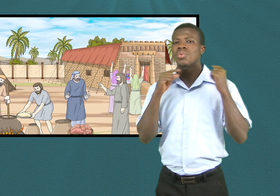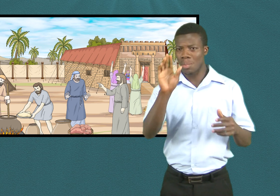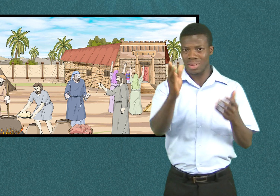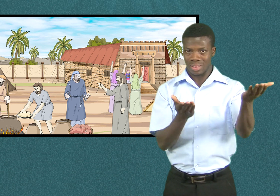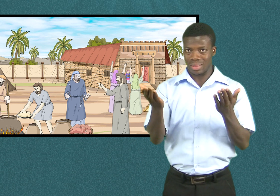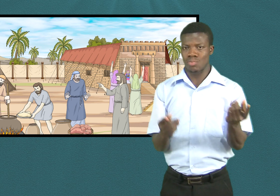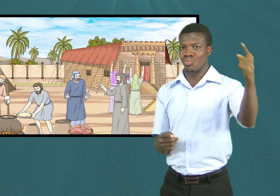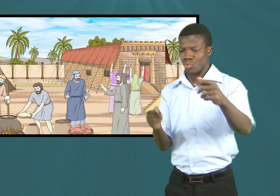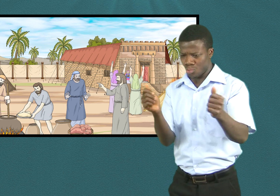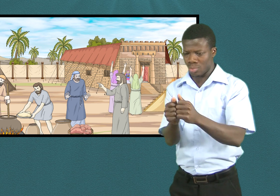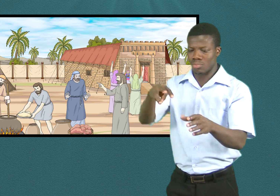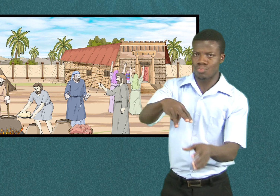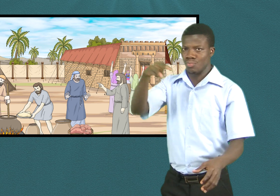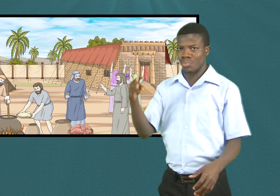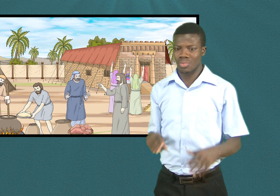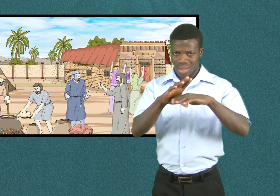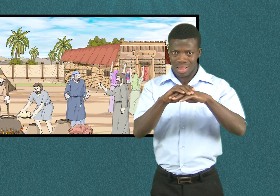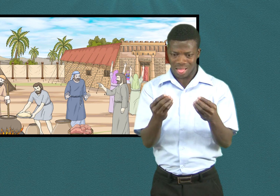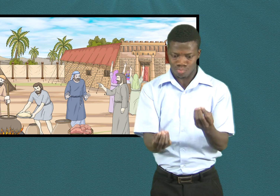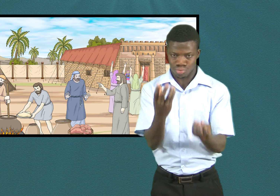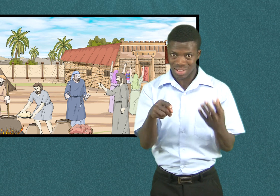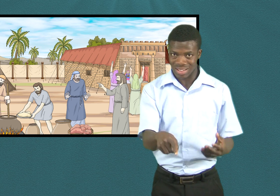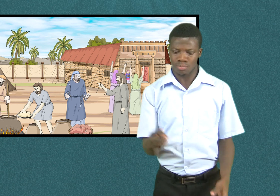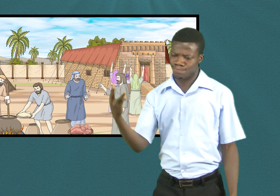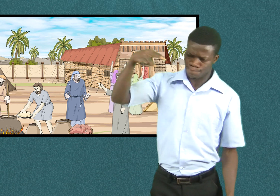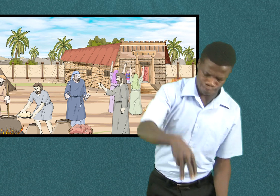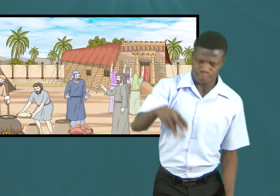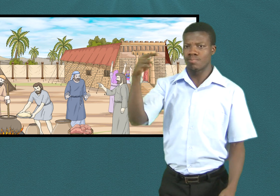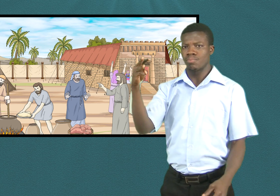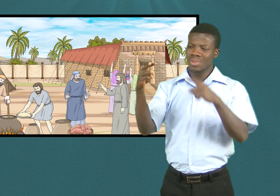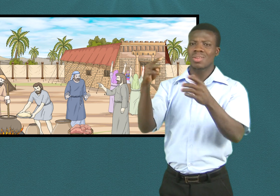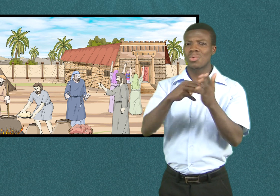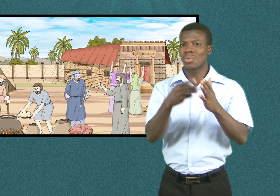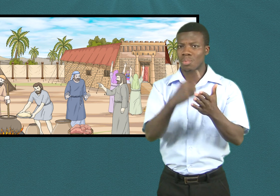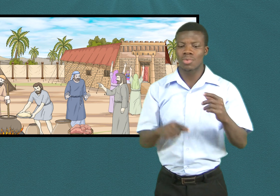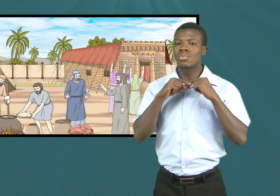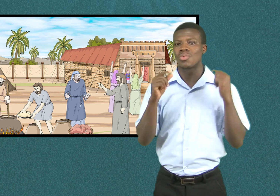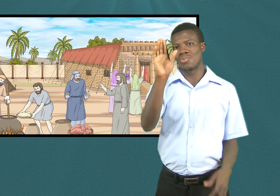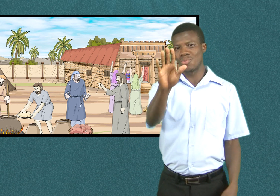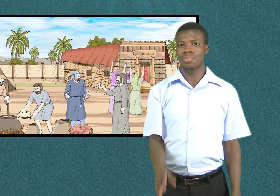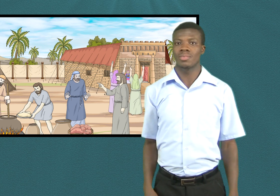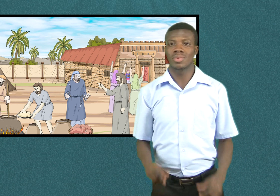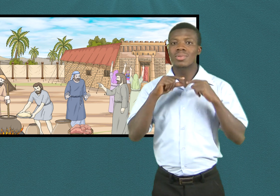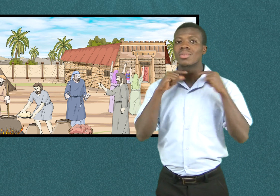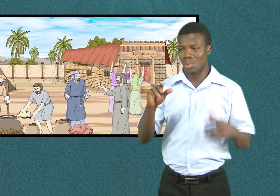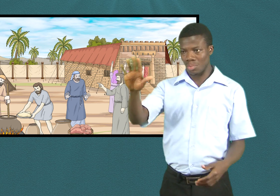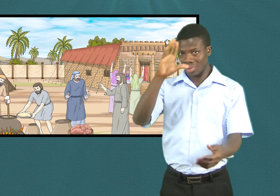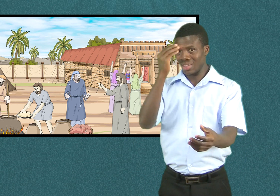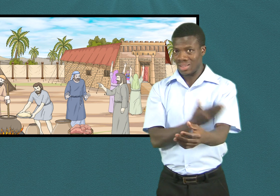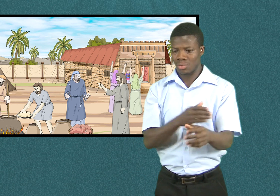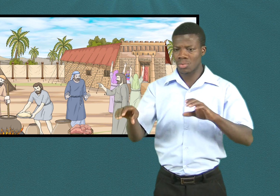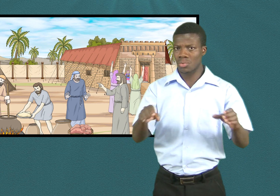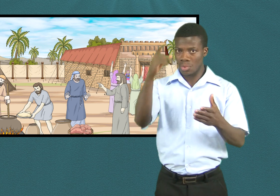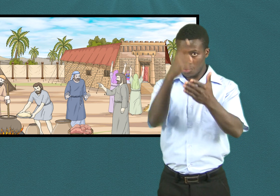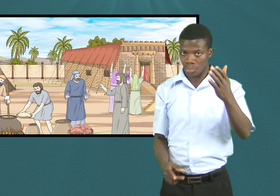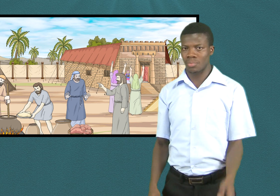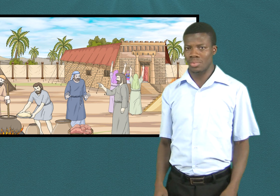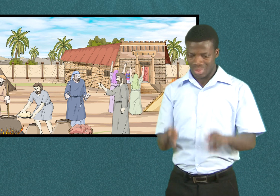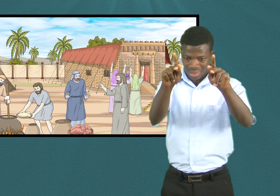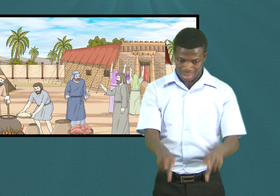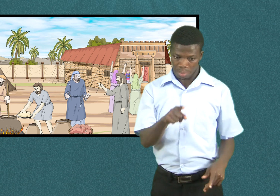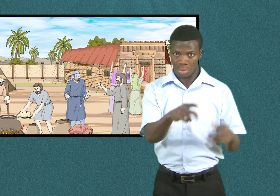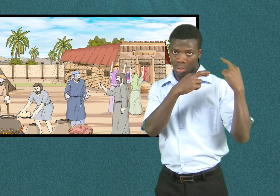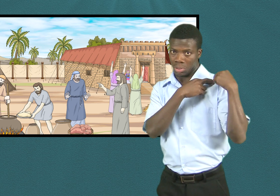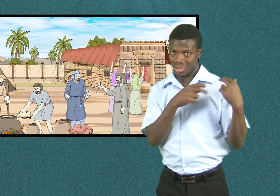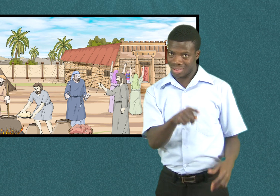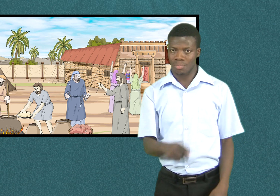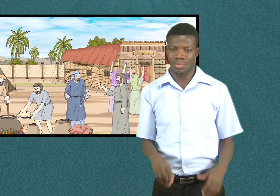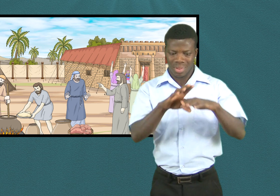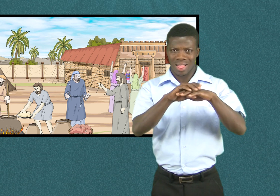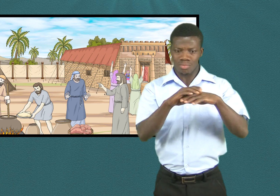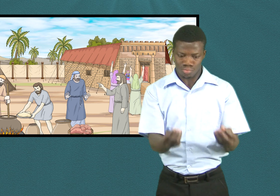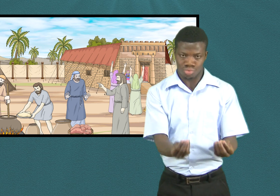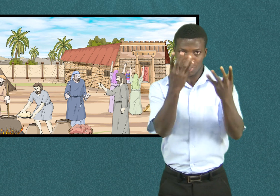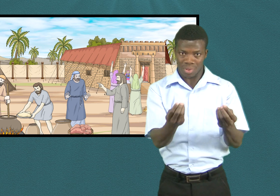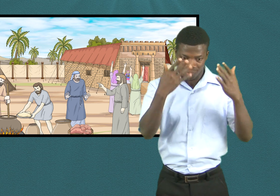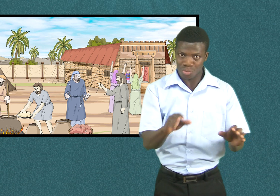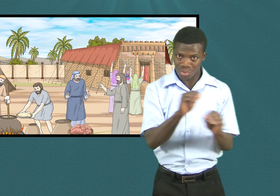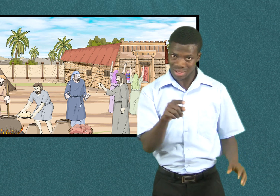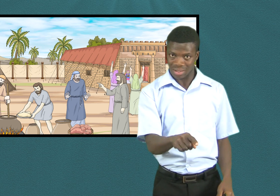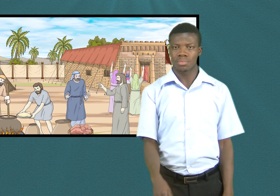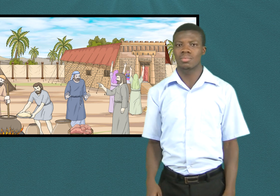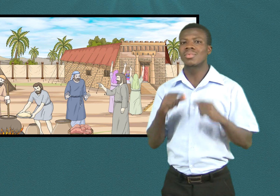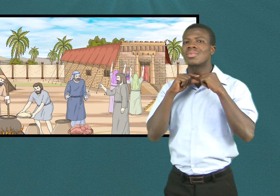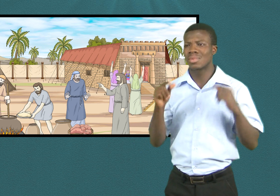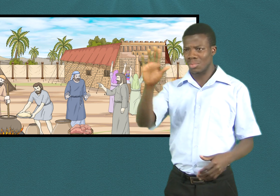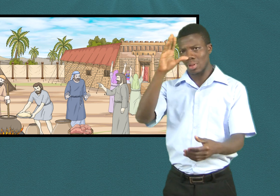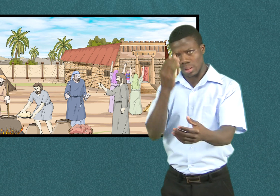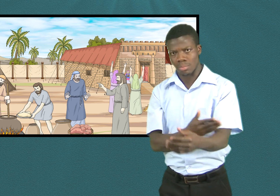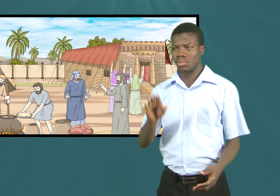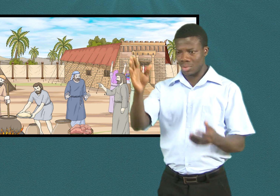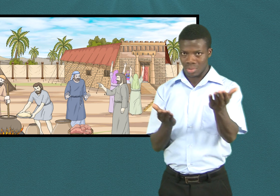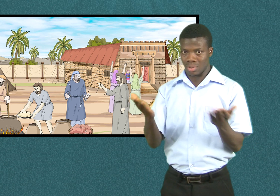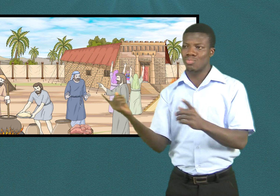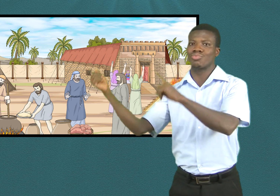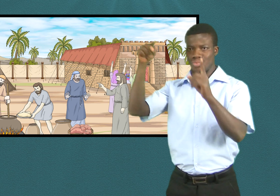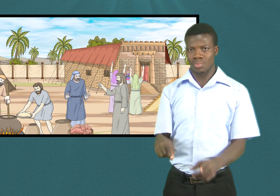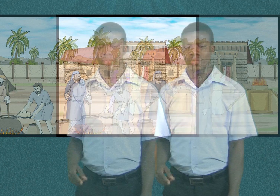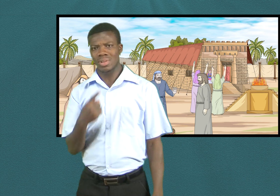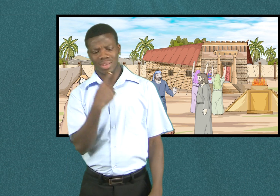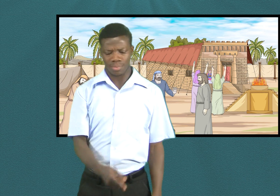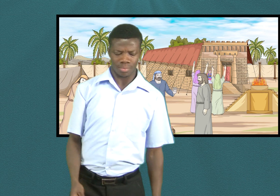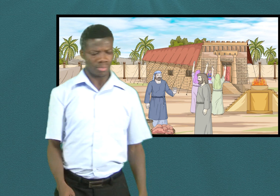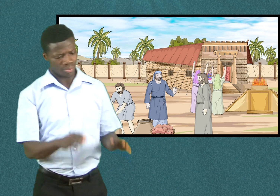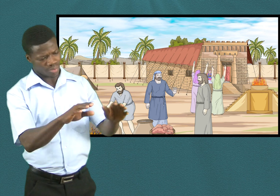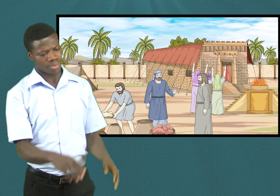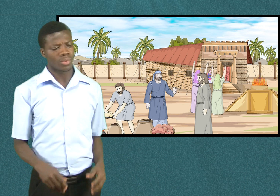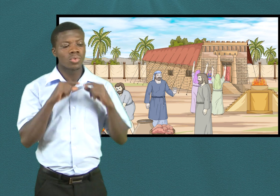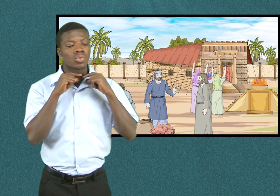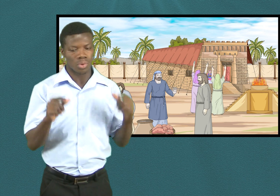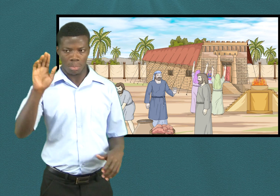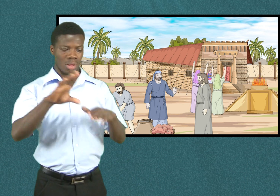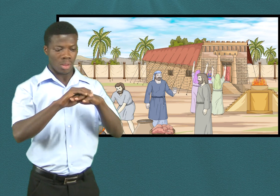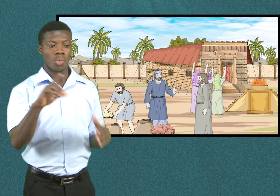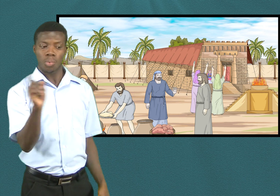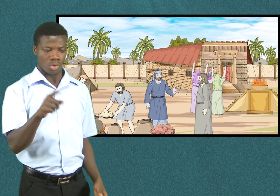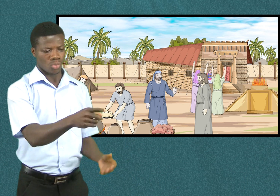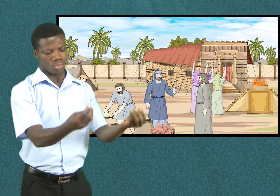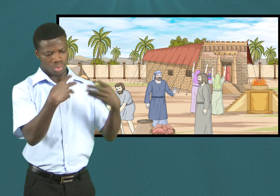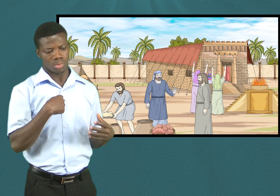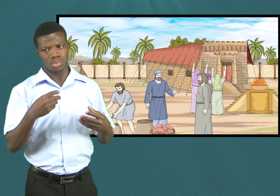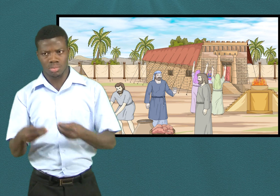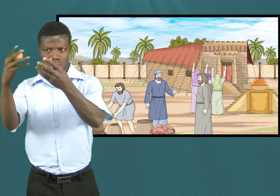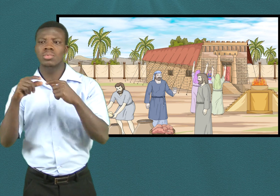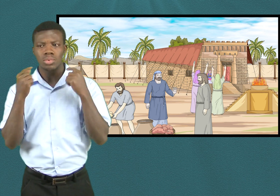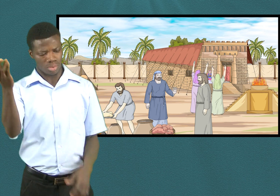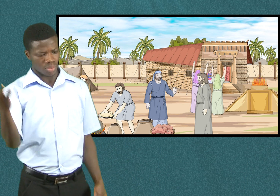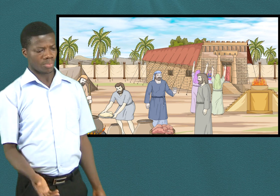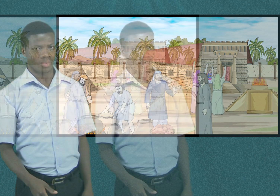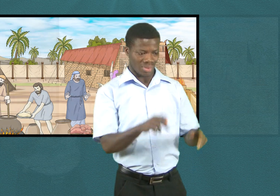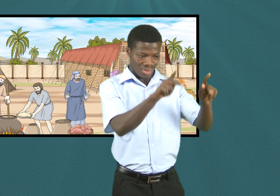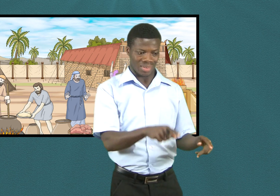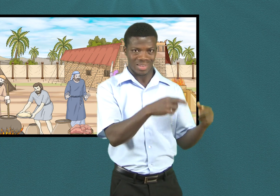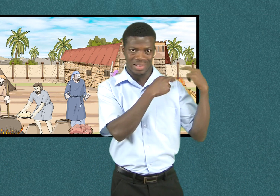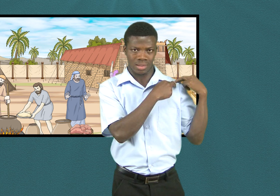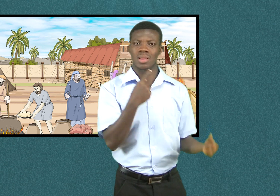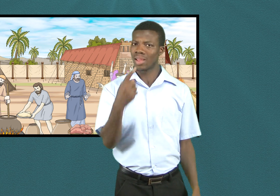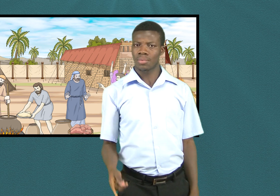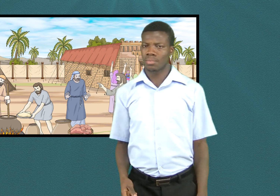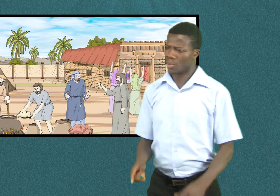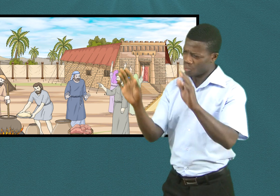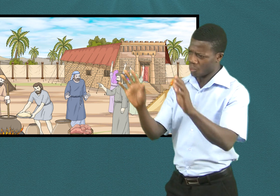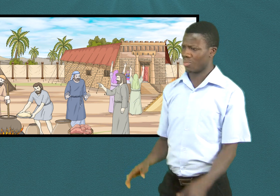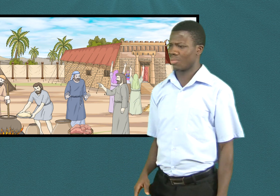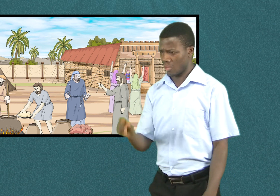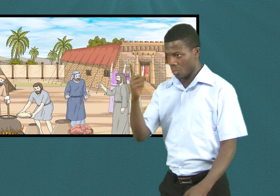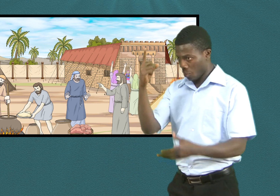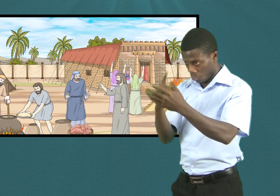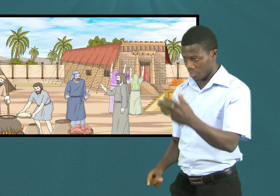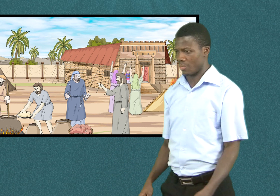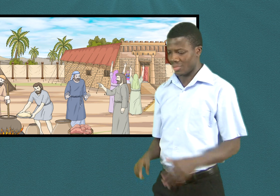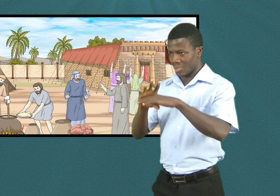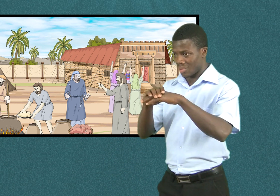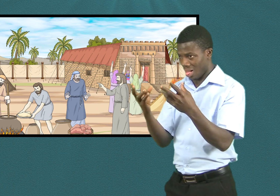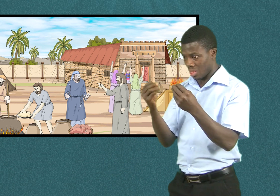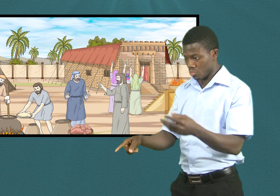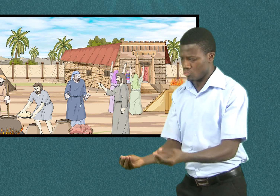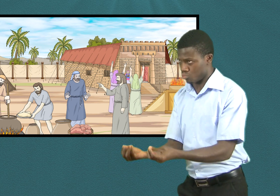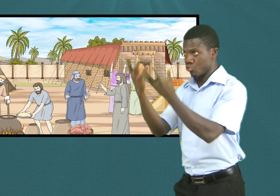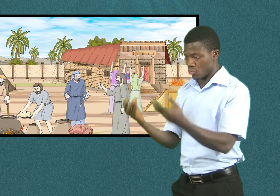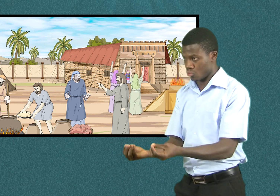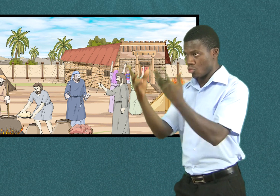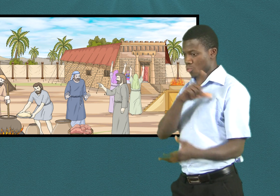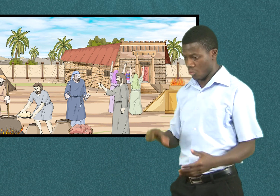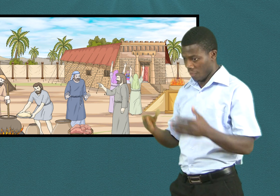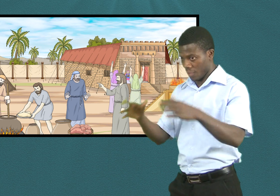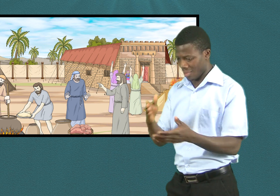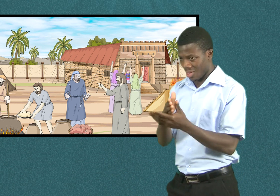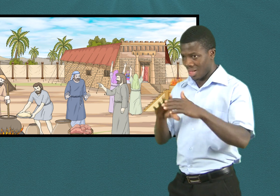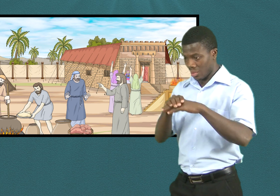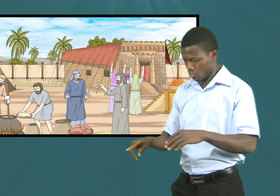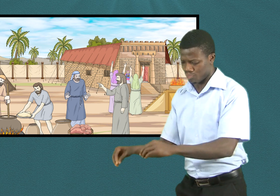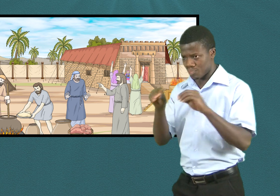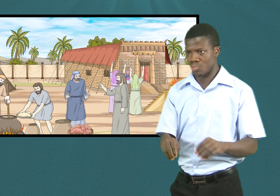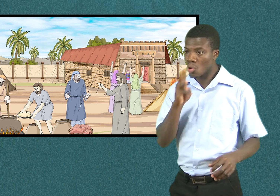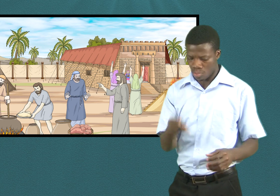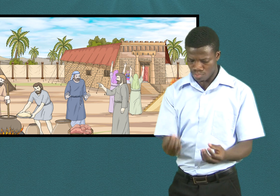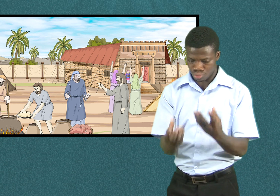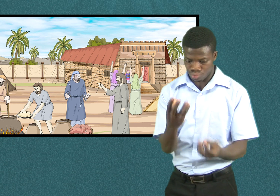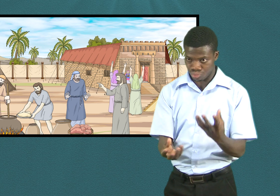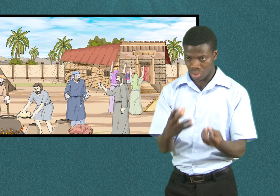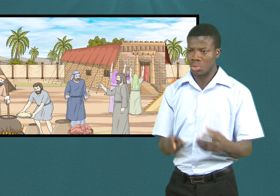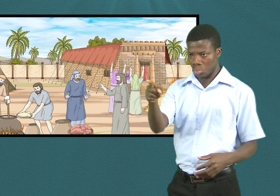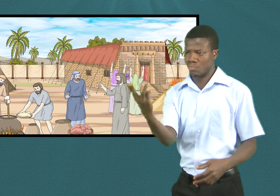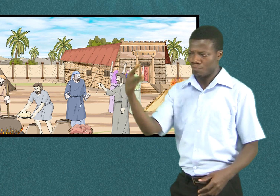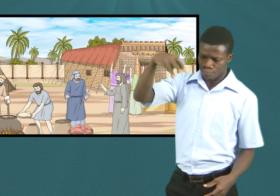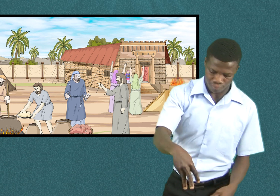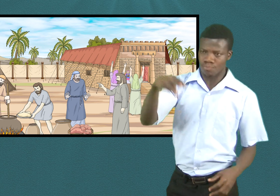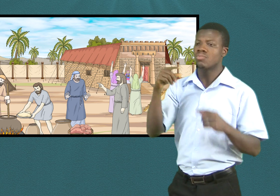This is how they treated all the Israelites who came to Shiloh. Even before the fat was burned, the servant of the priest would come and say to the man who was sacrificing, “Give the priest some meat to roast, because he will not accept boiled meat from you, but only raw.”